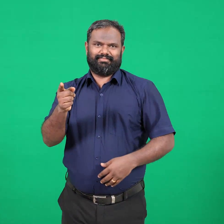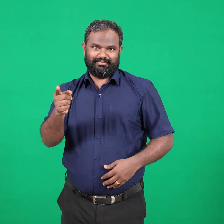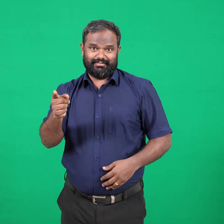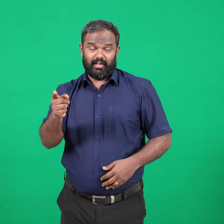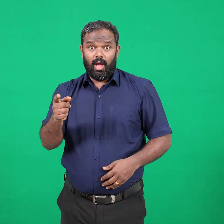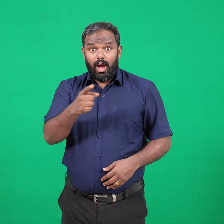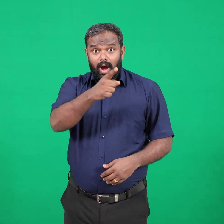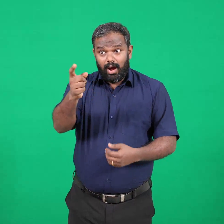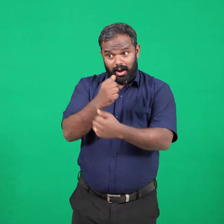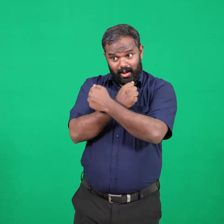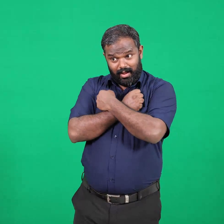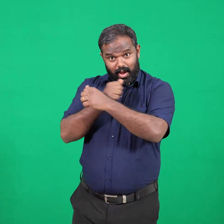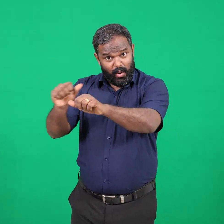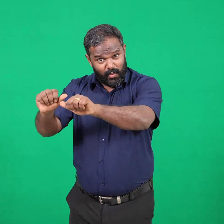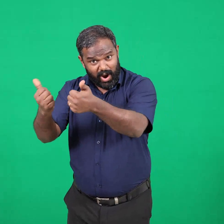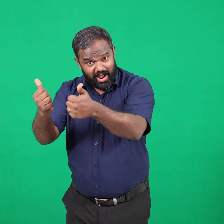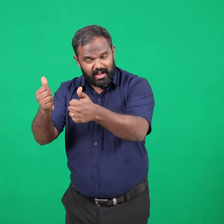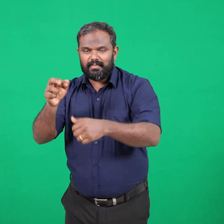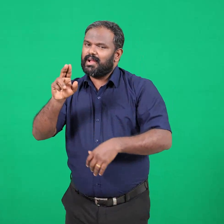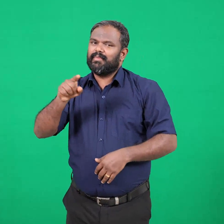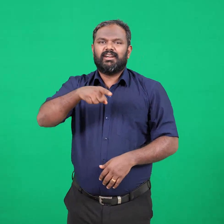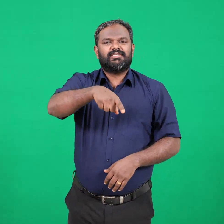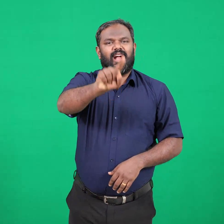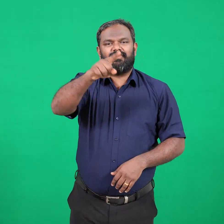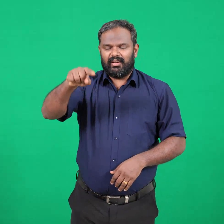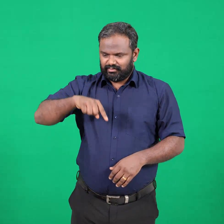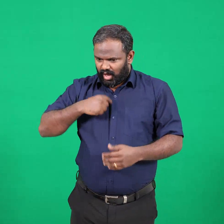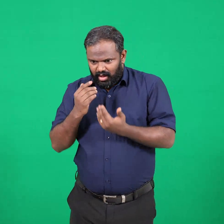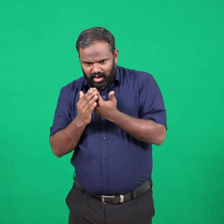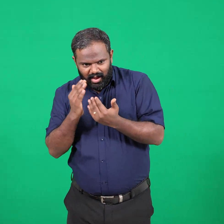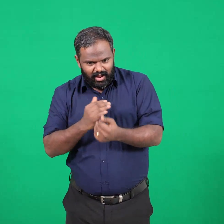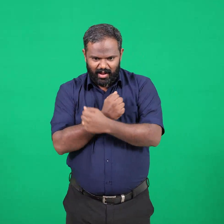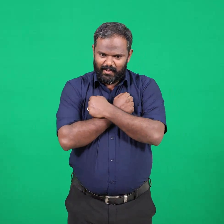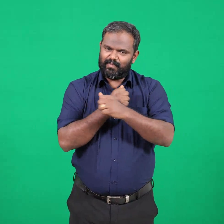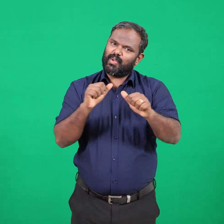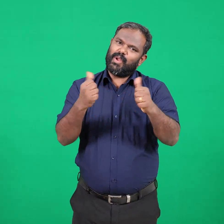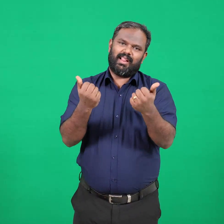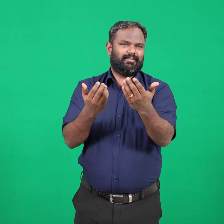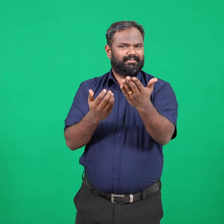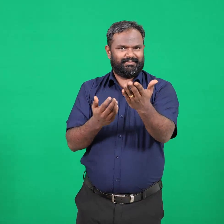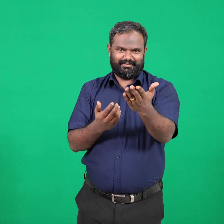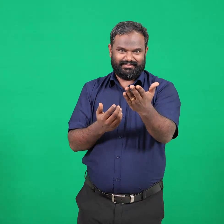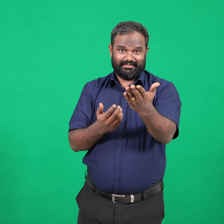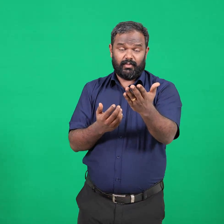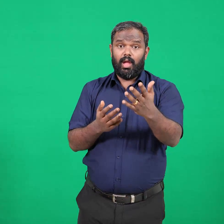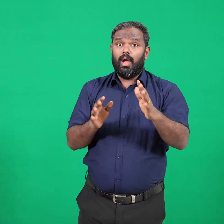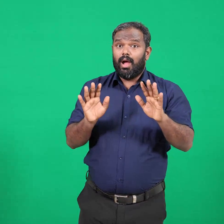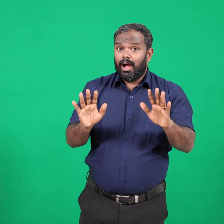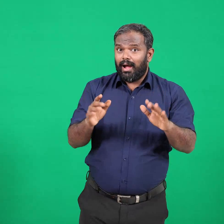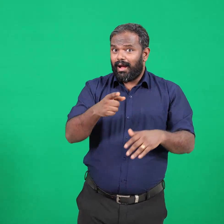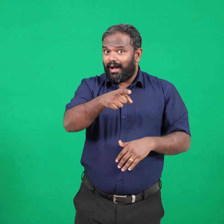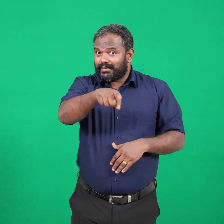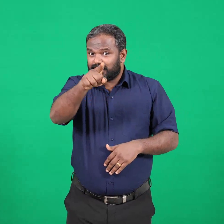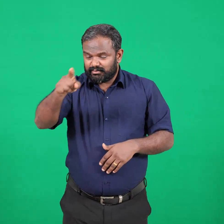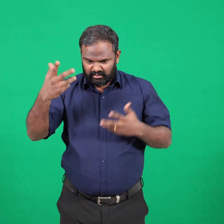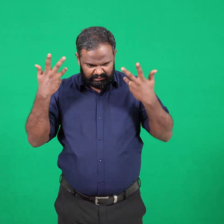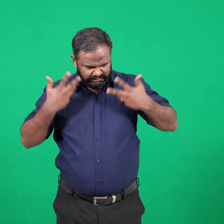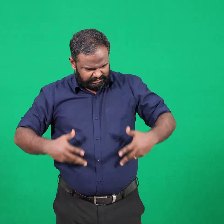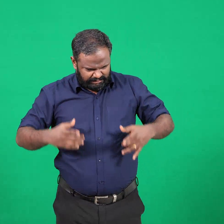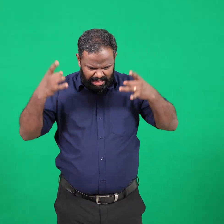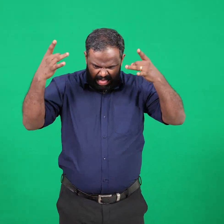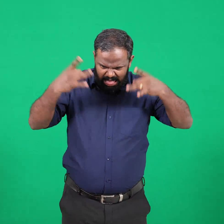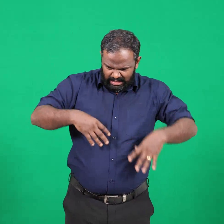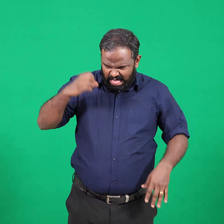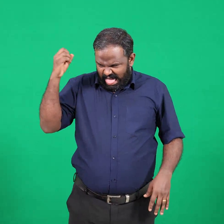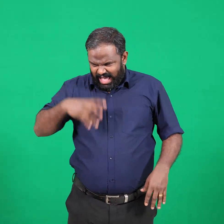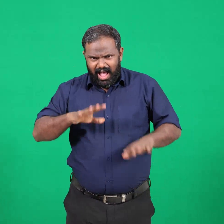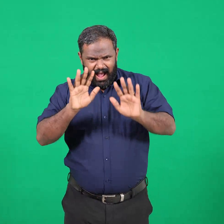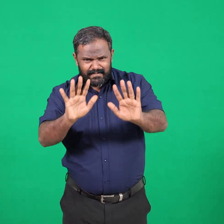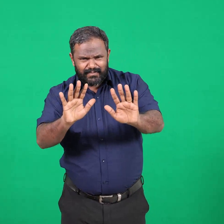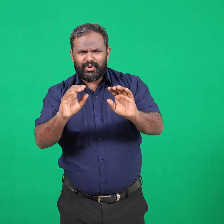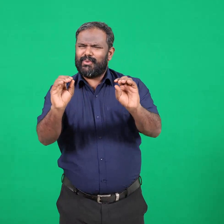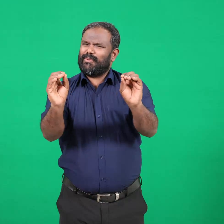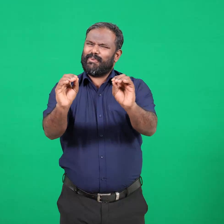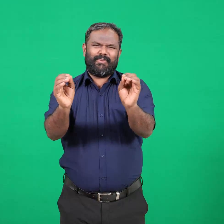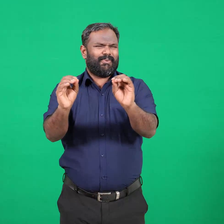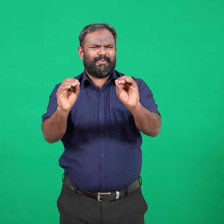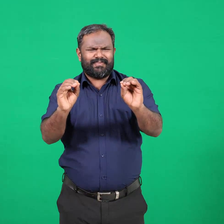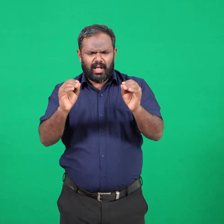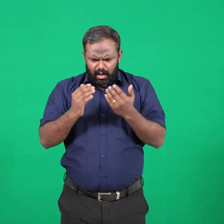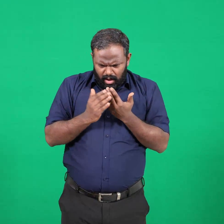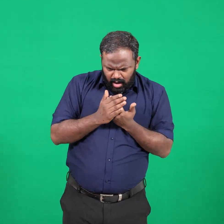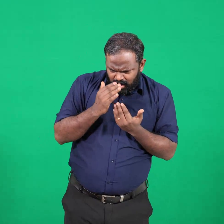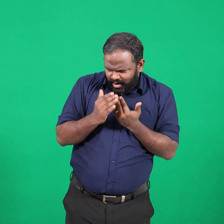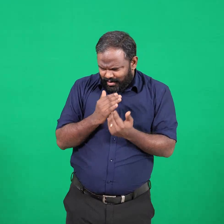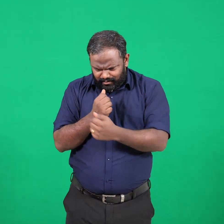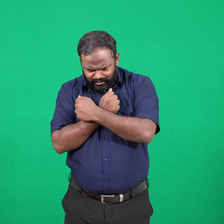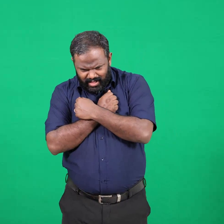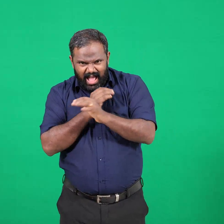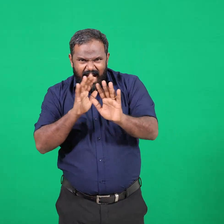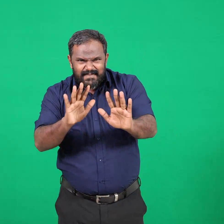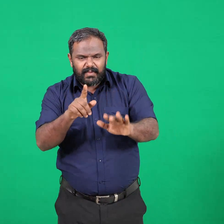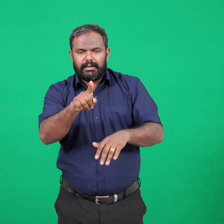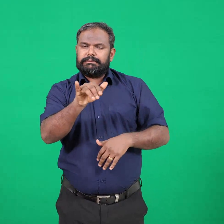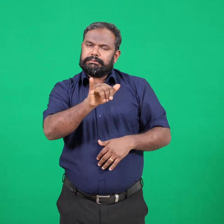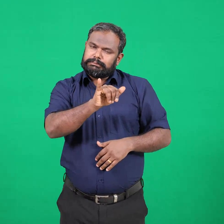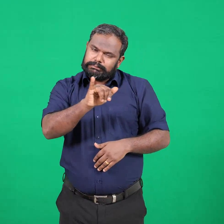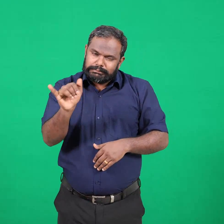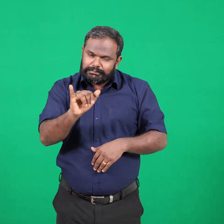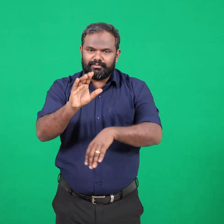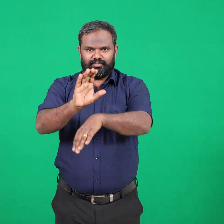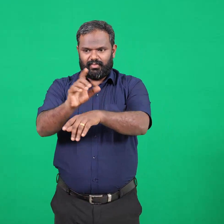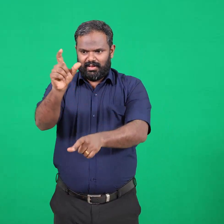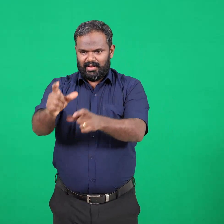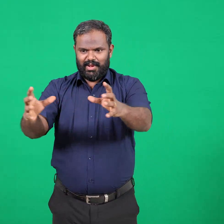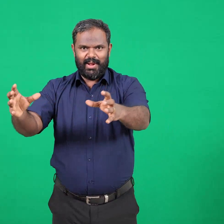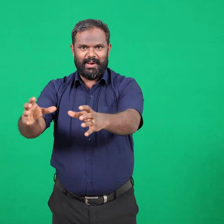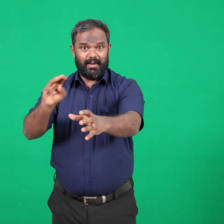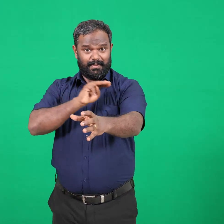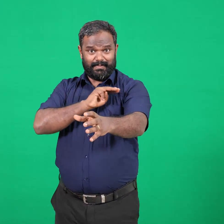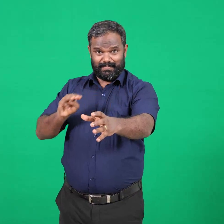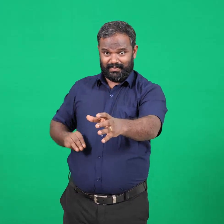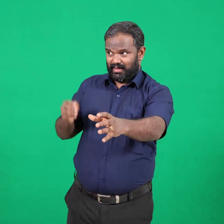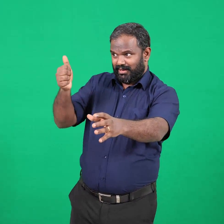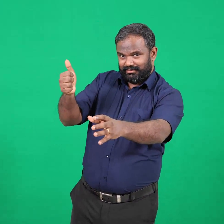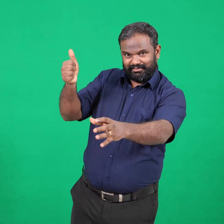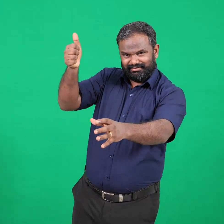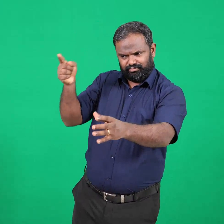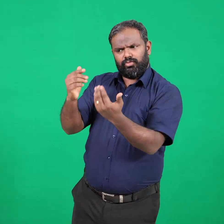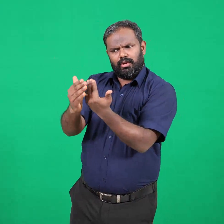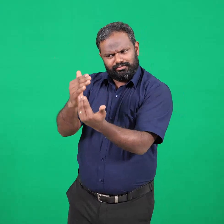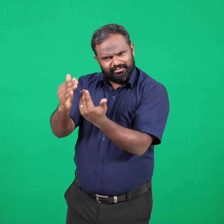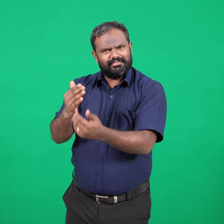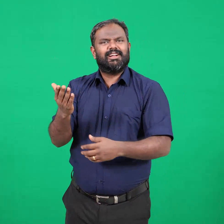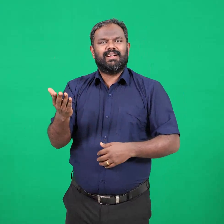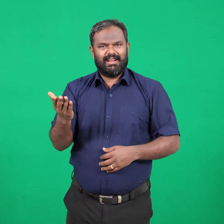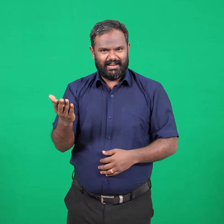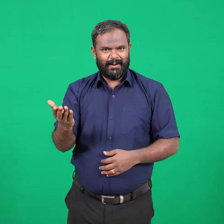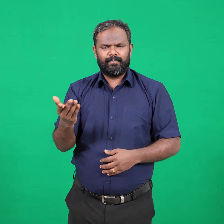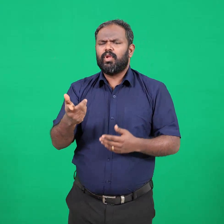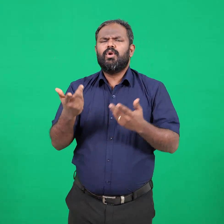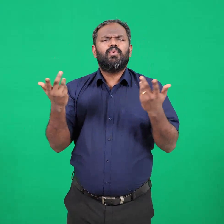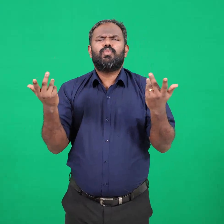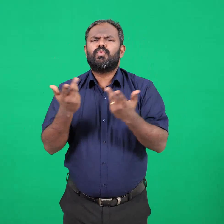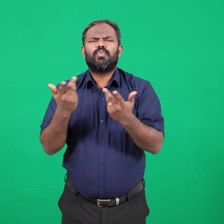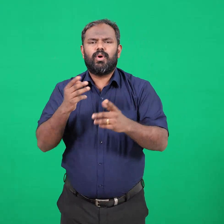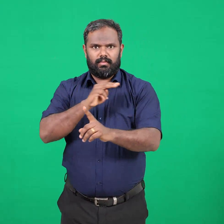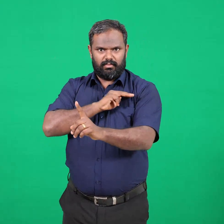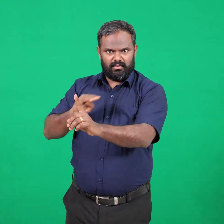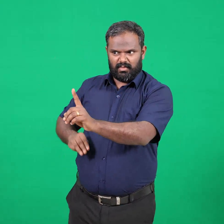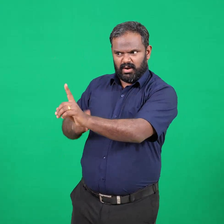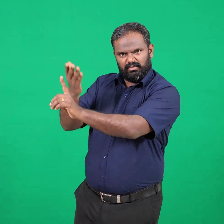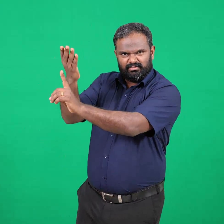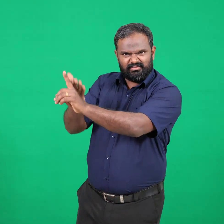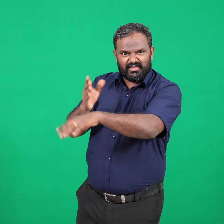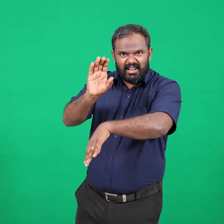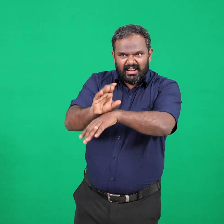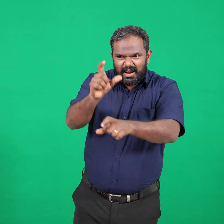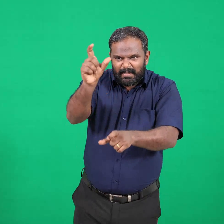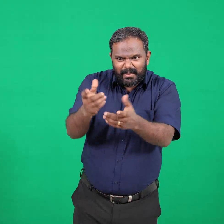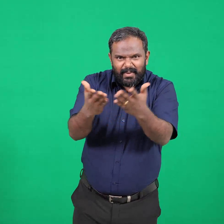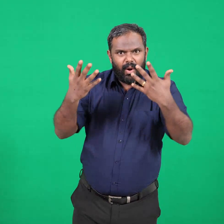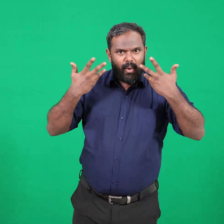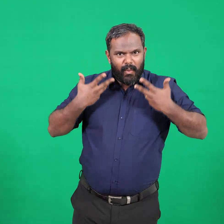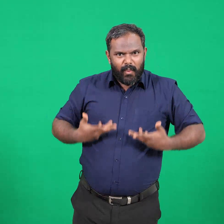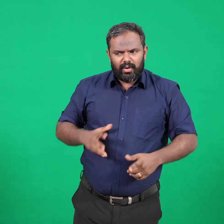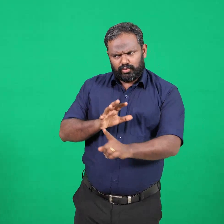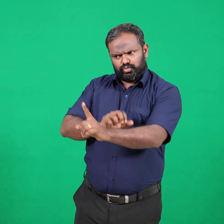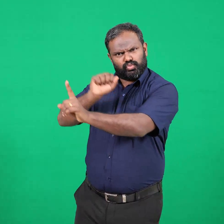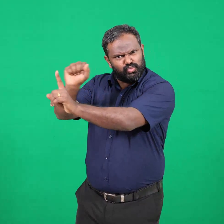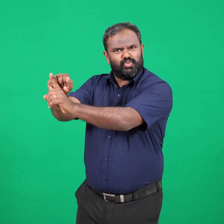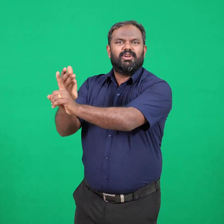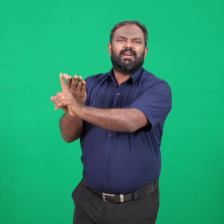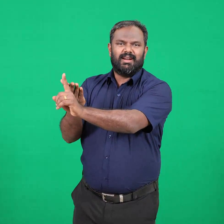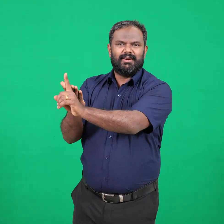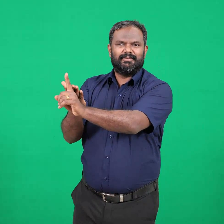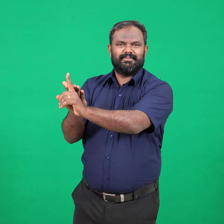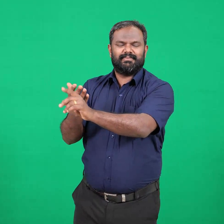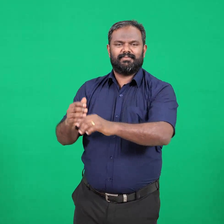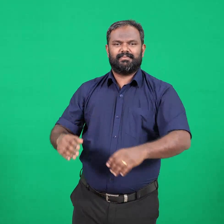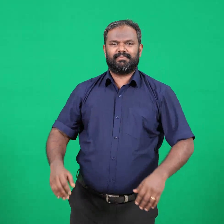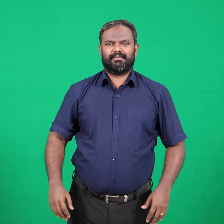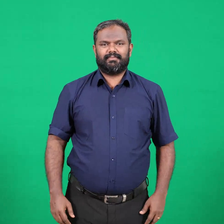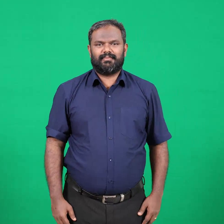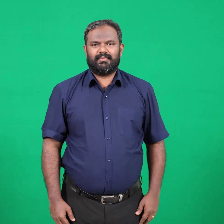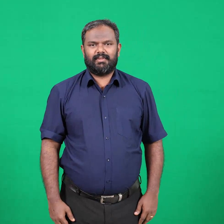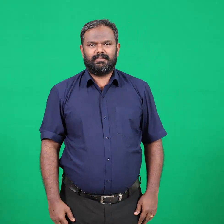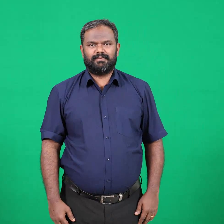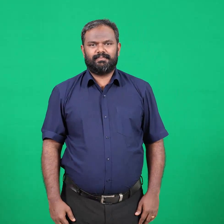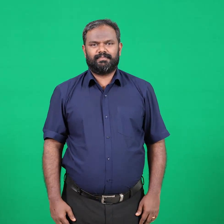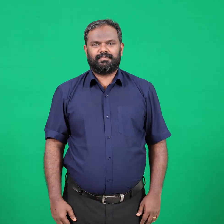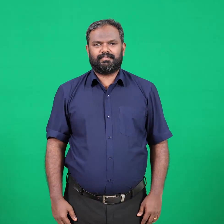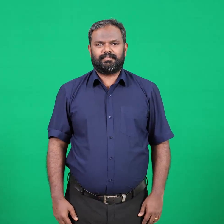Indeed, no one ever hated his own body, but he nourishes and cherishes it, just as Christ does the church. For we are members of His body.